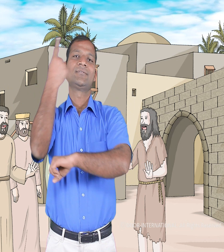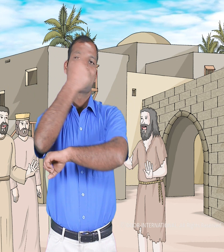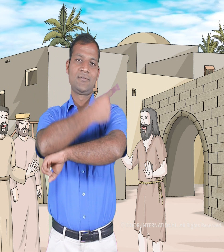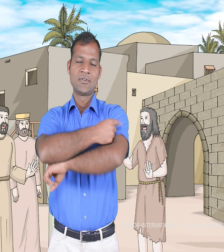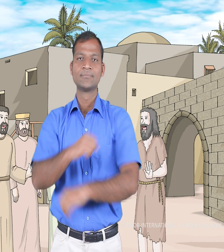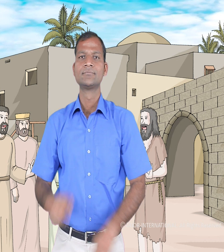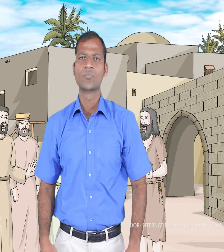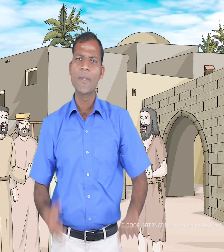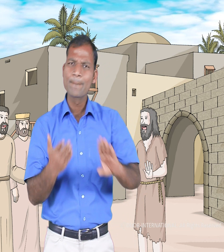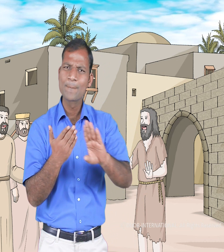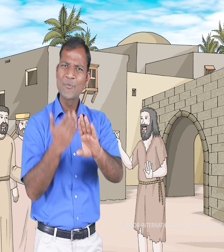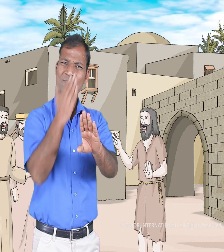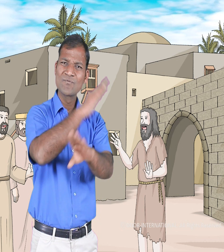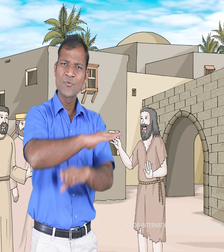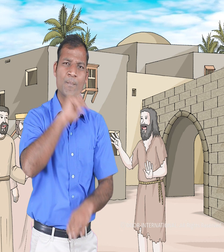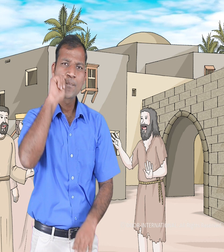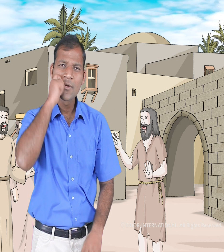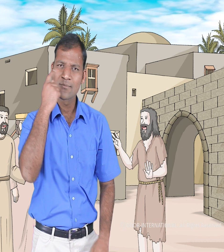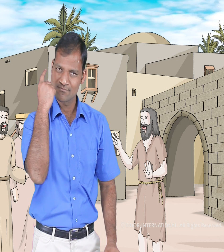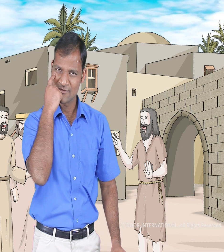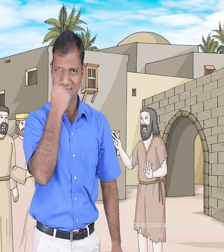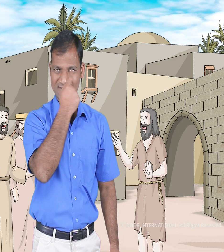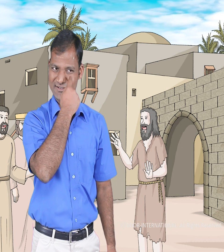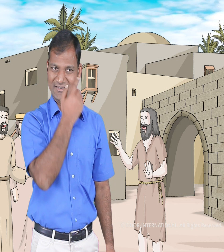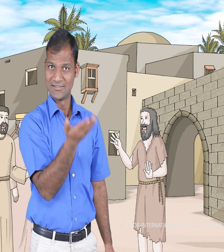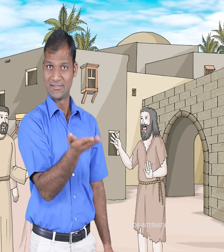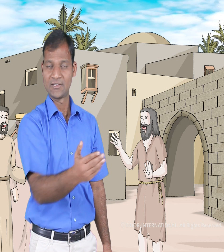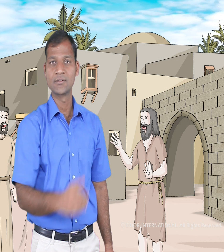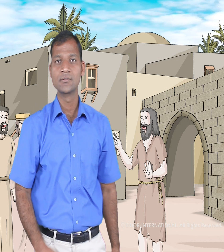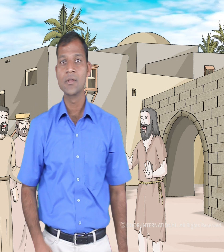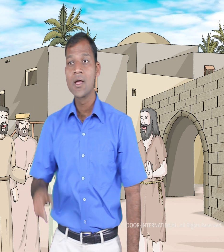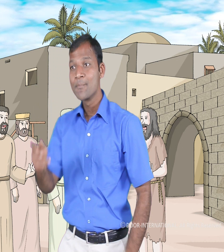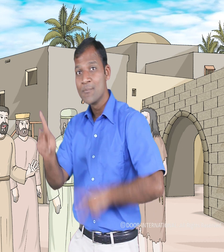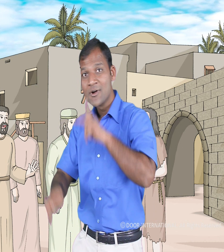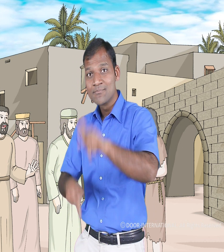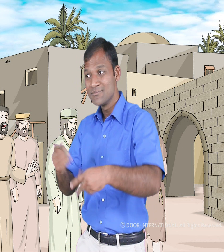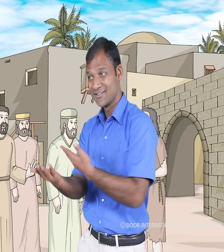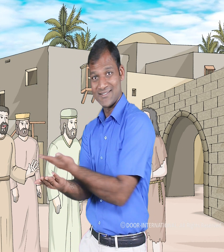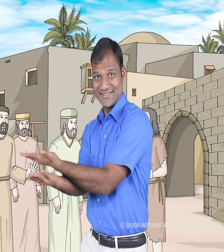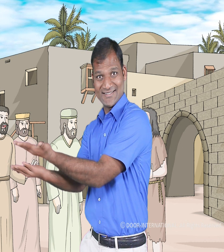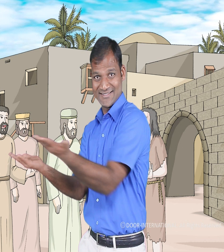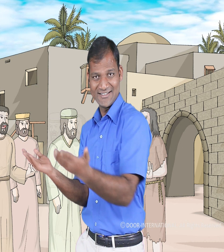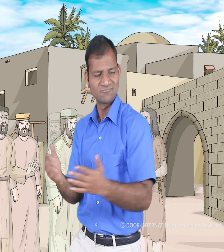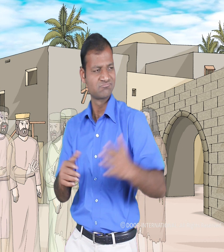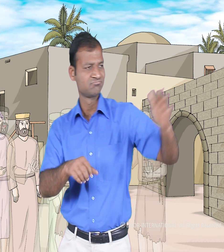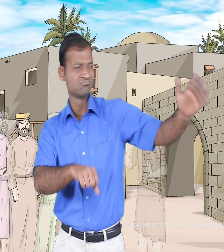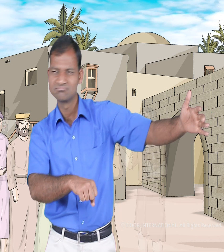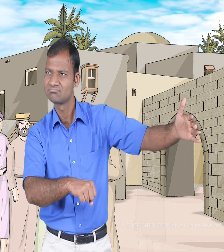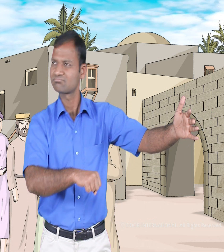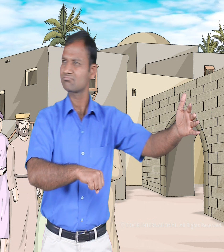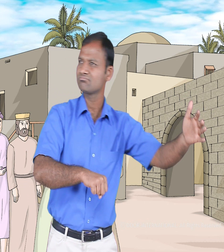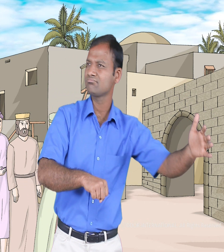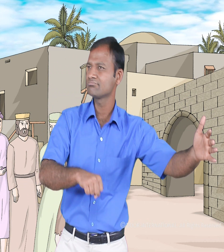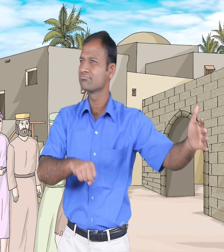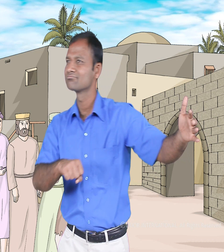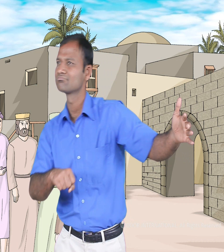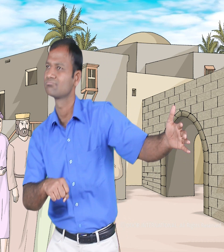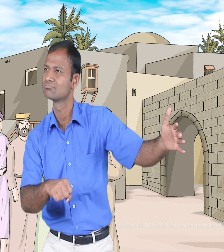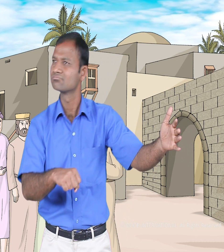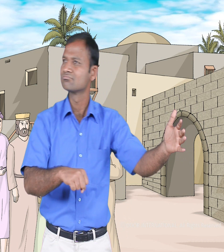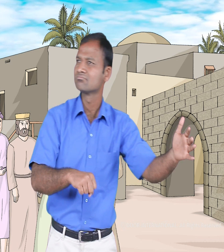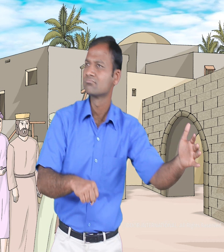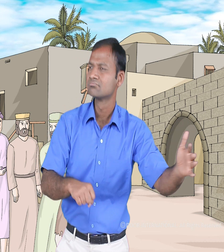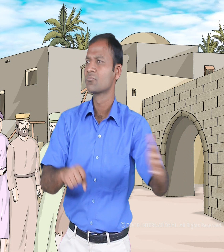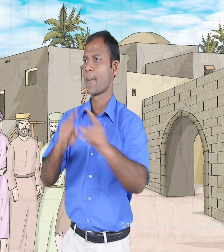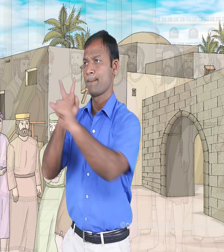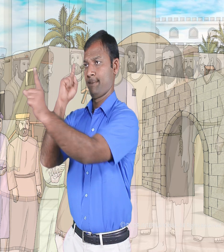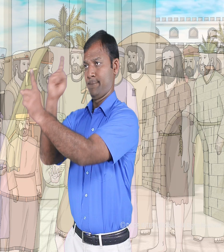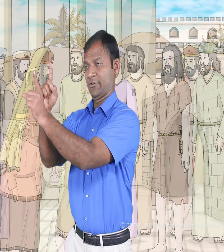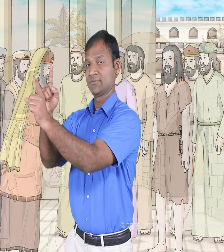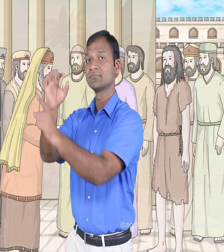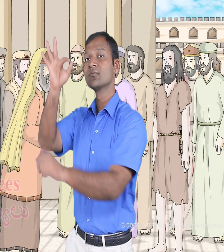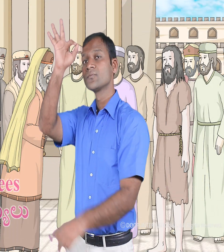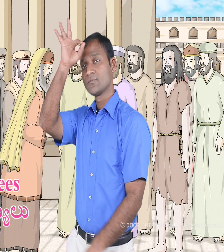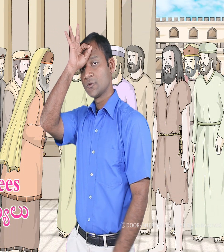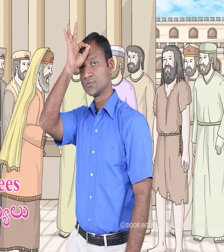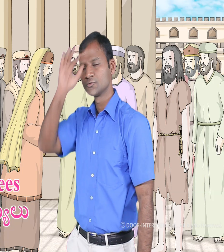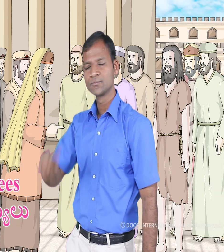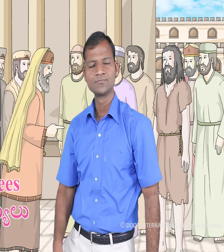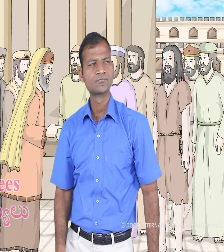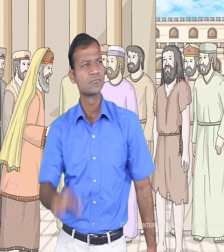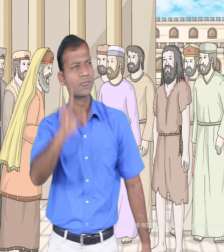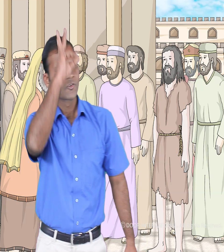“I do not know,” he answered.